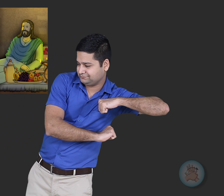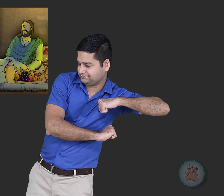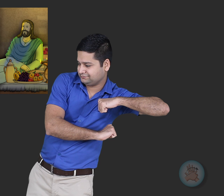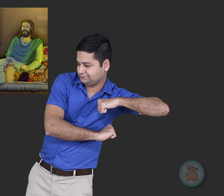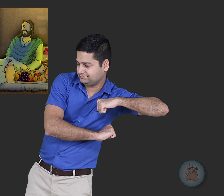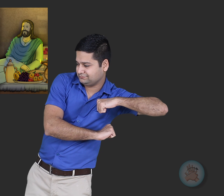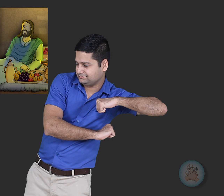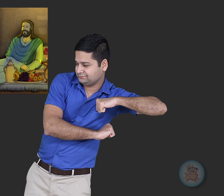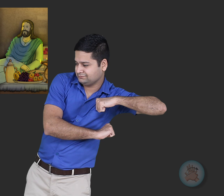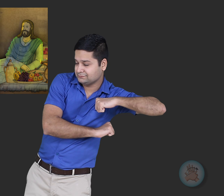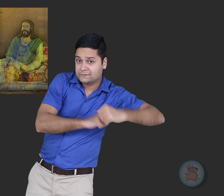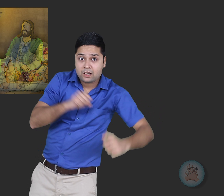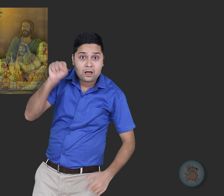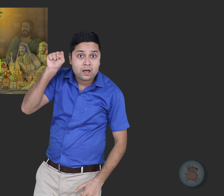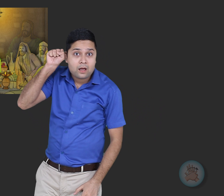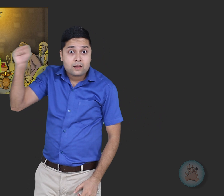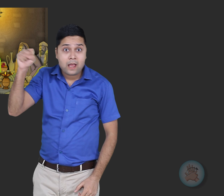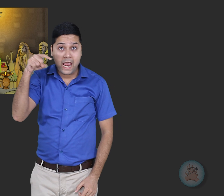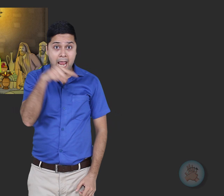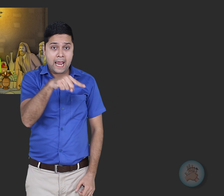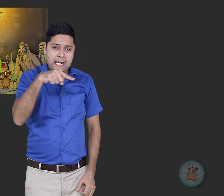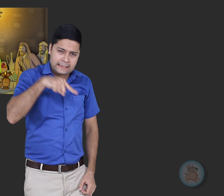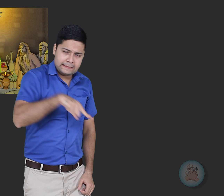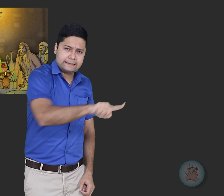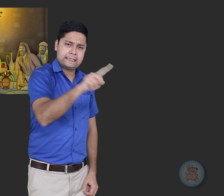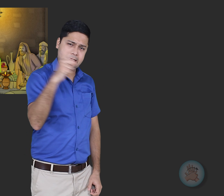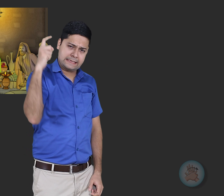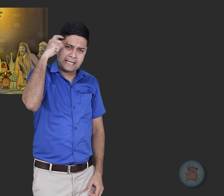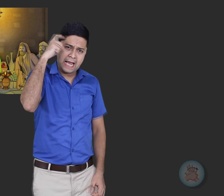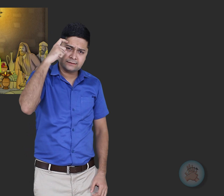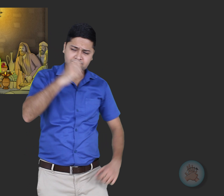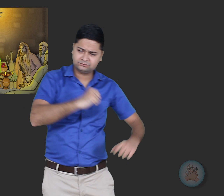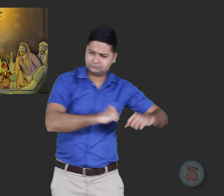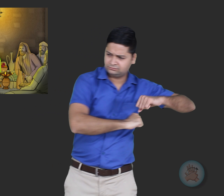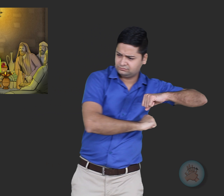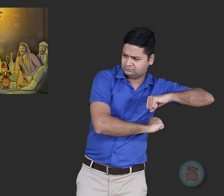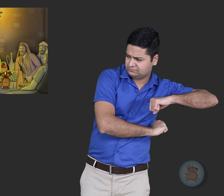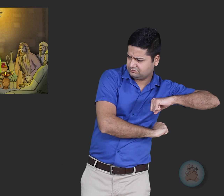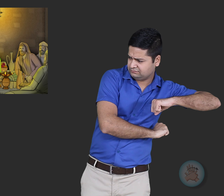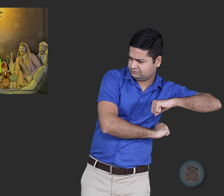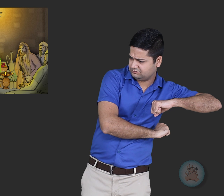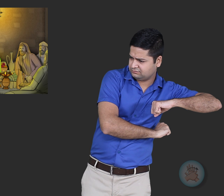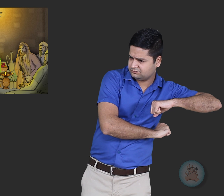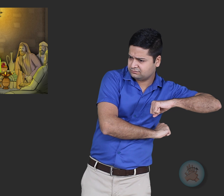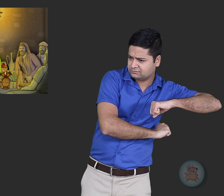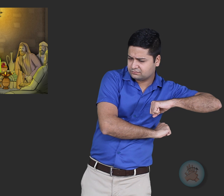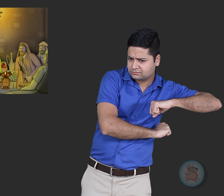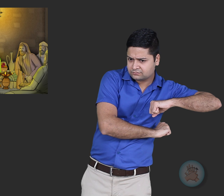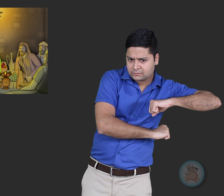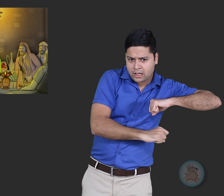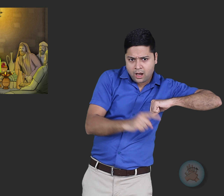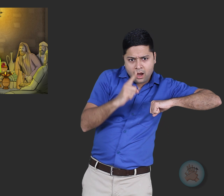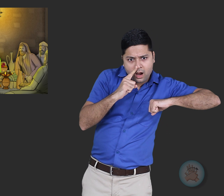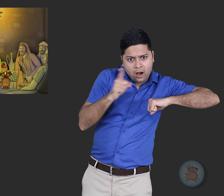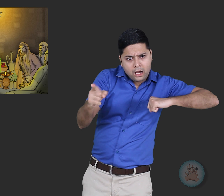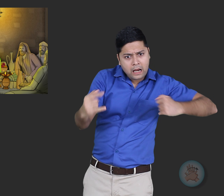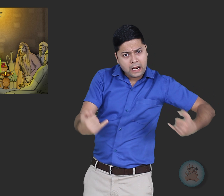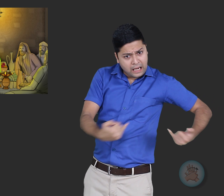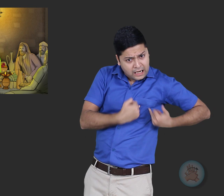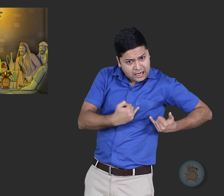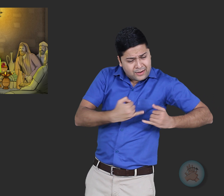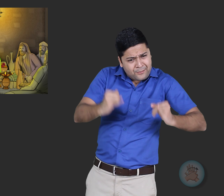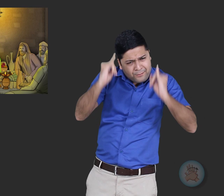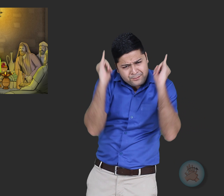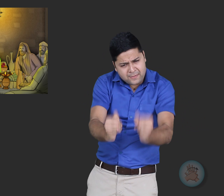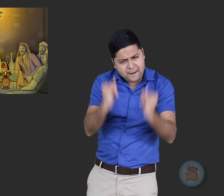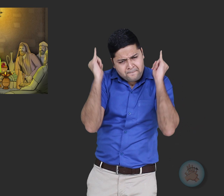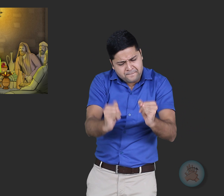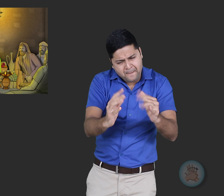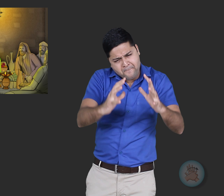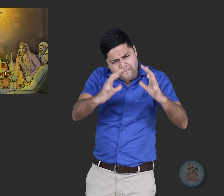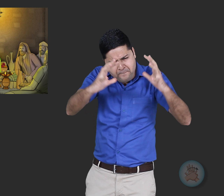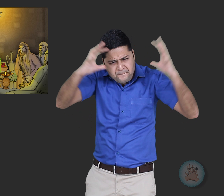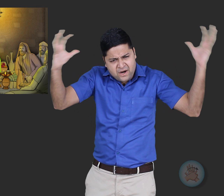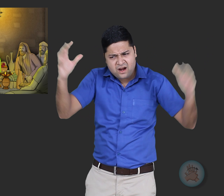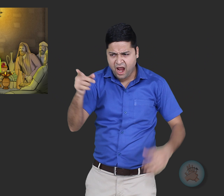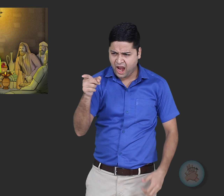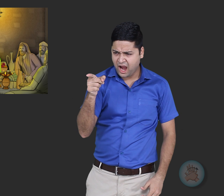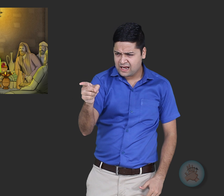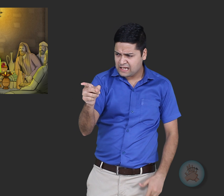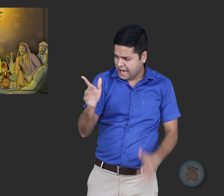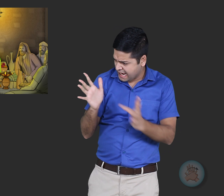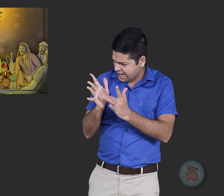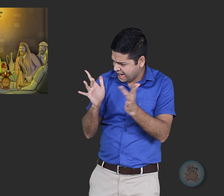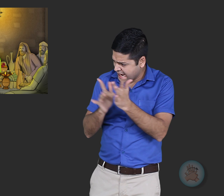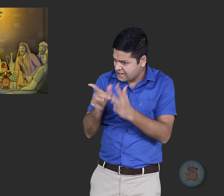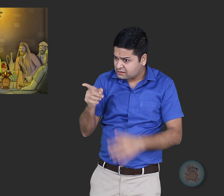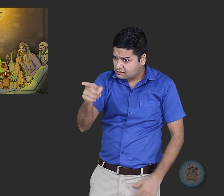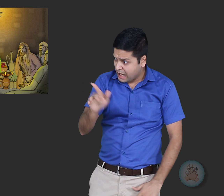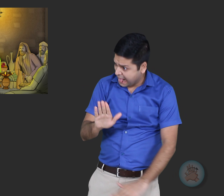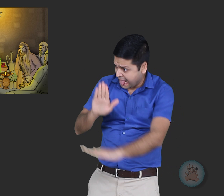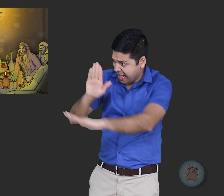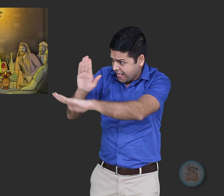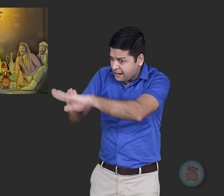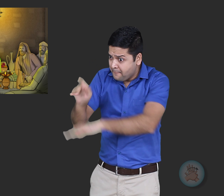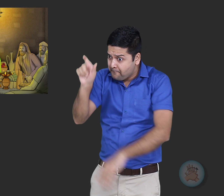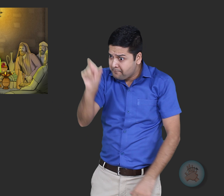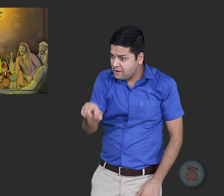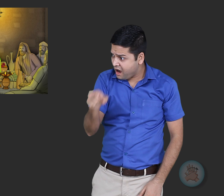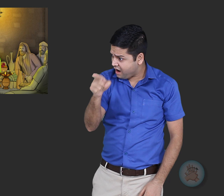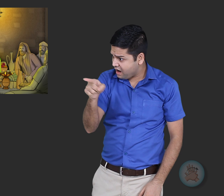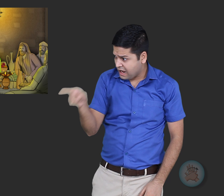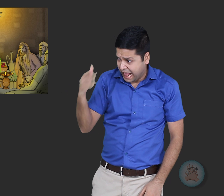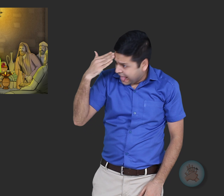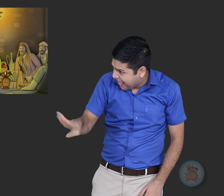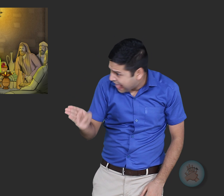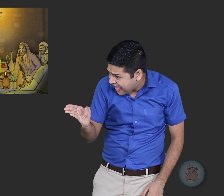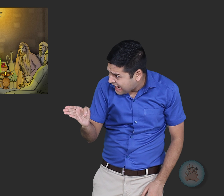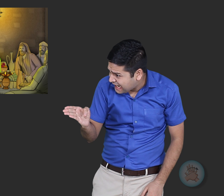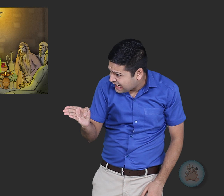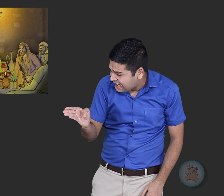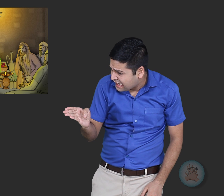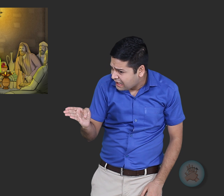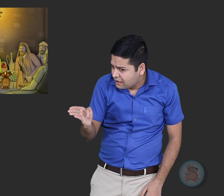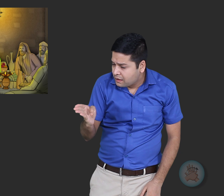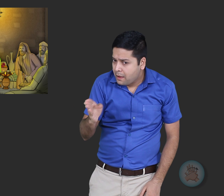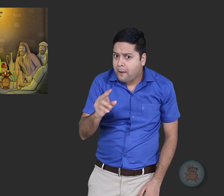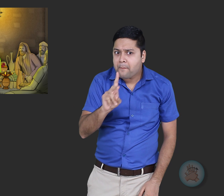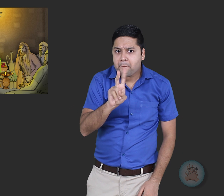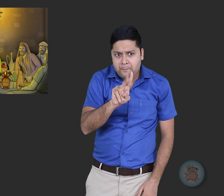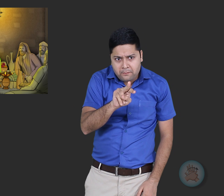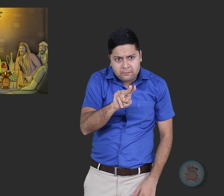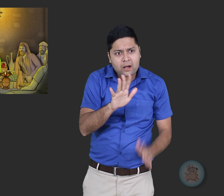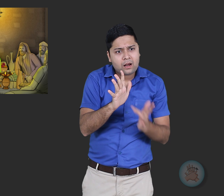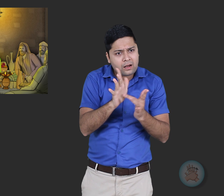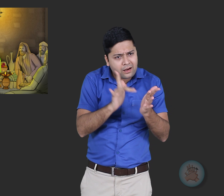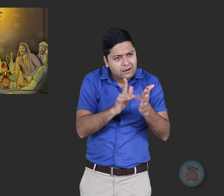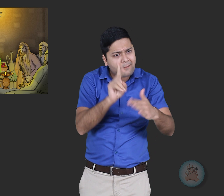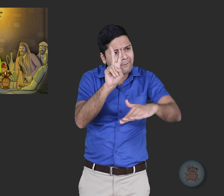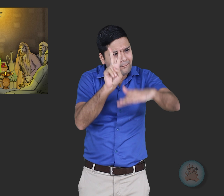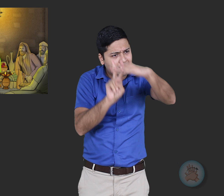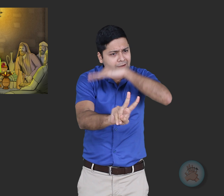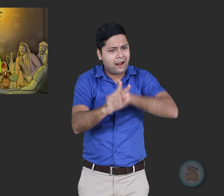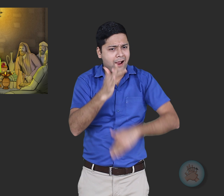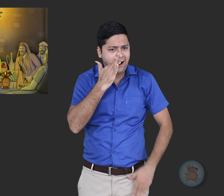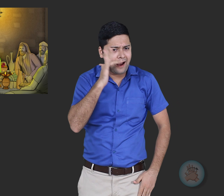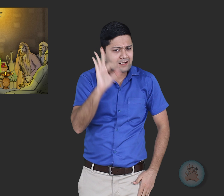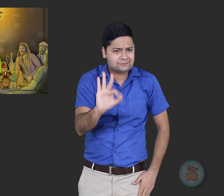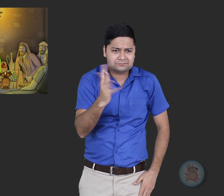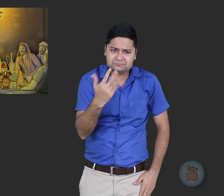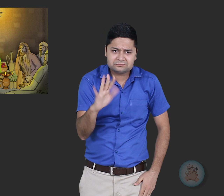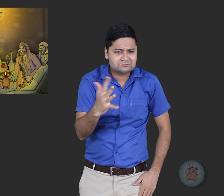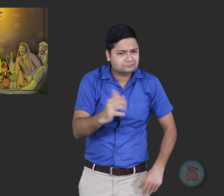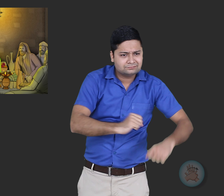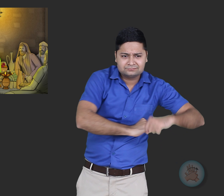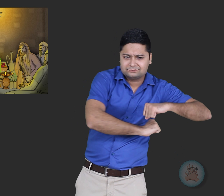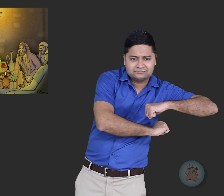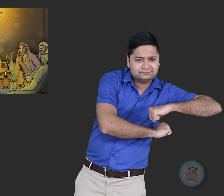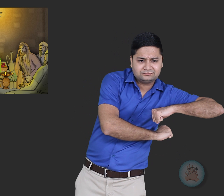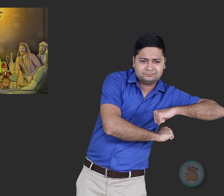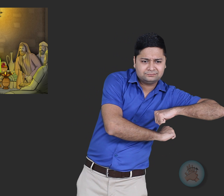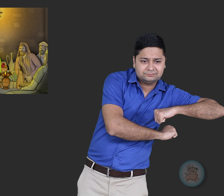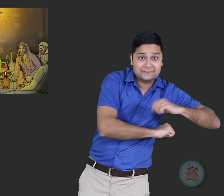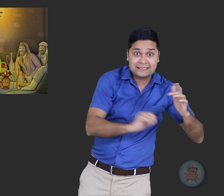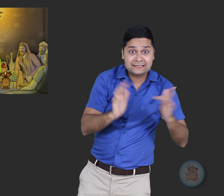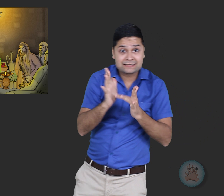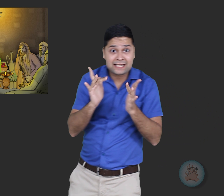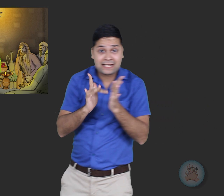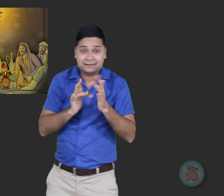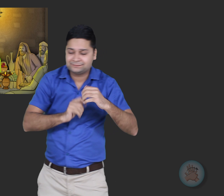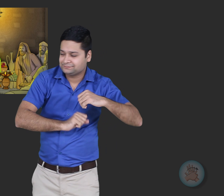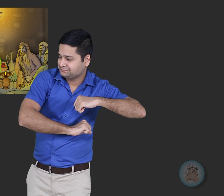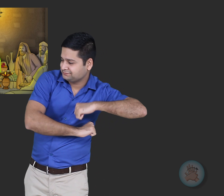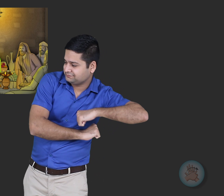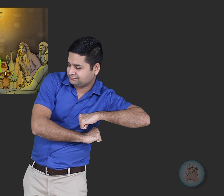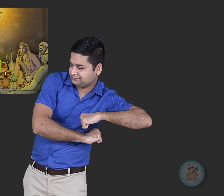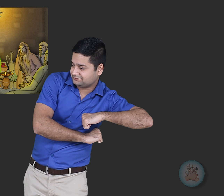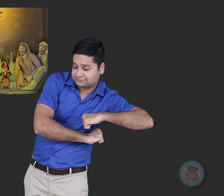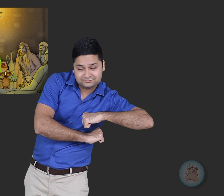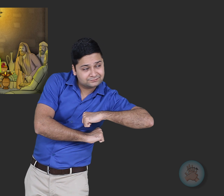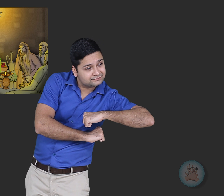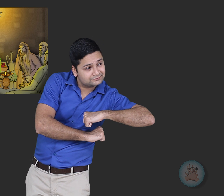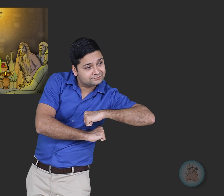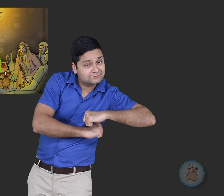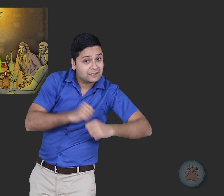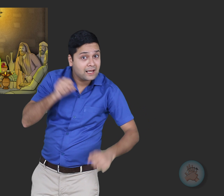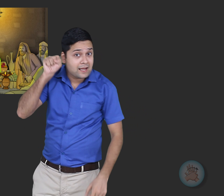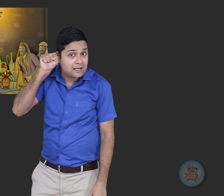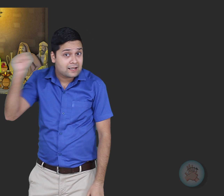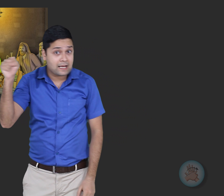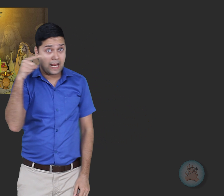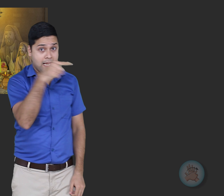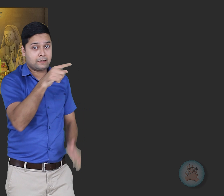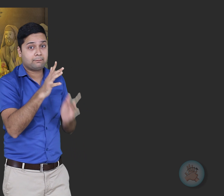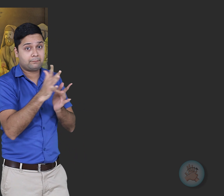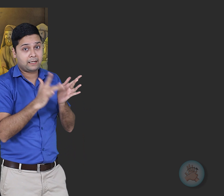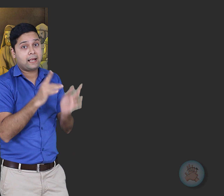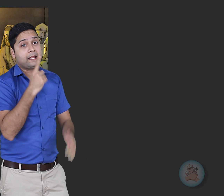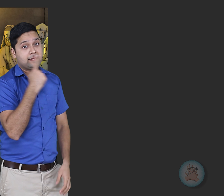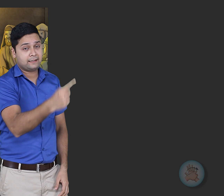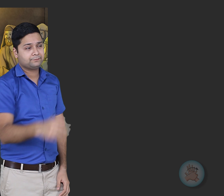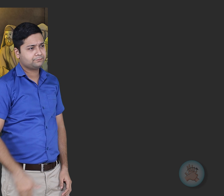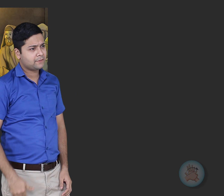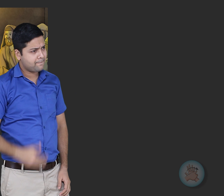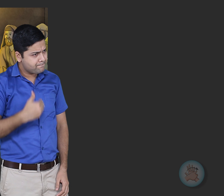When the Pharisee who had invited Jesus saw this, he said to himself, “If this man were a prophet, He would know who this is and what kind of woman is touching Him—for she is a sinner!”